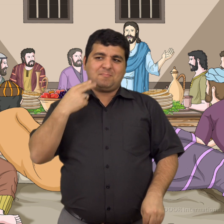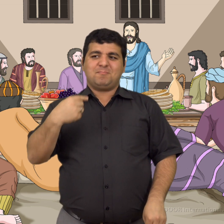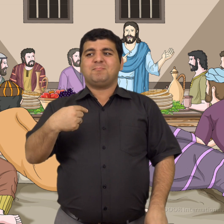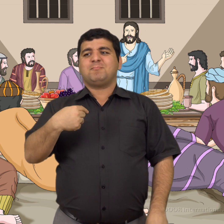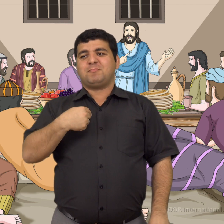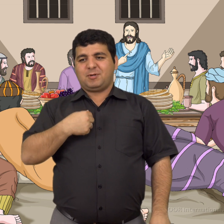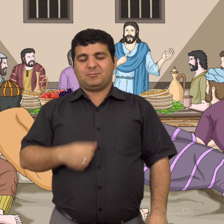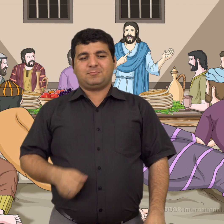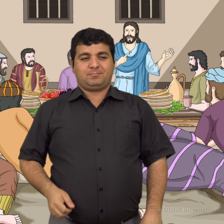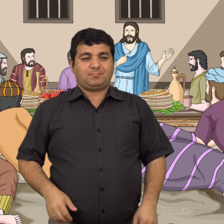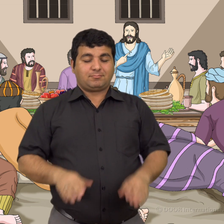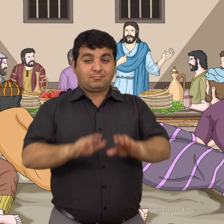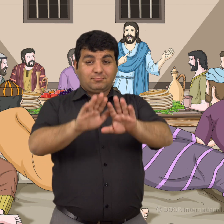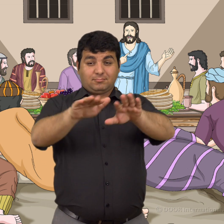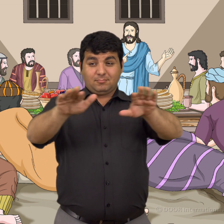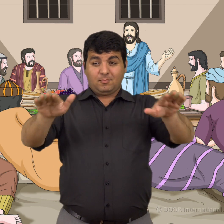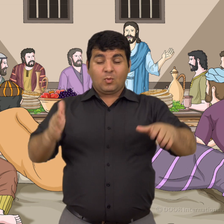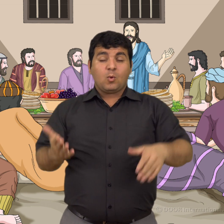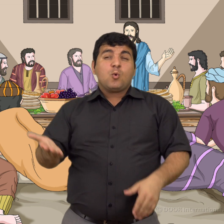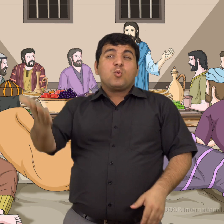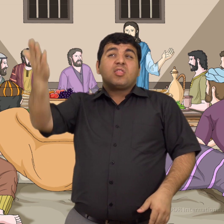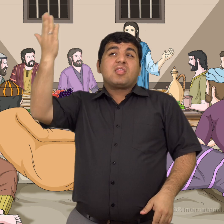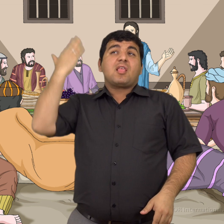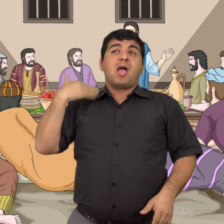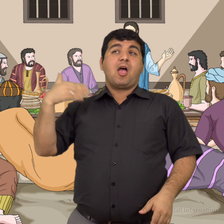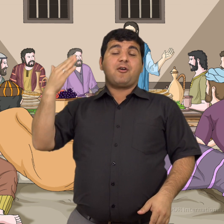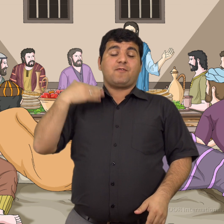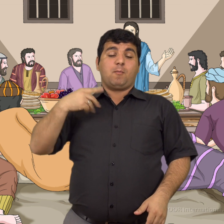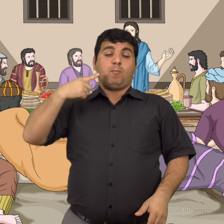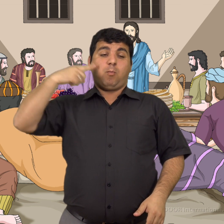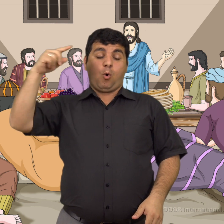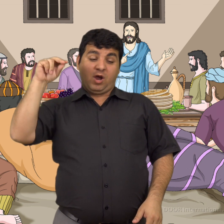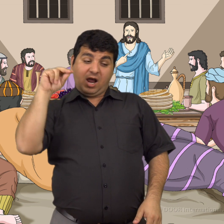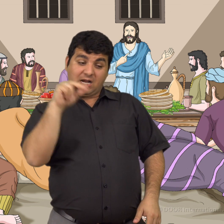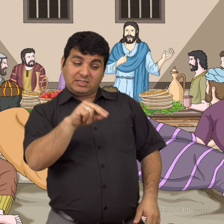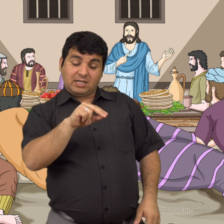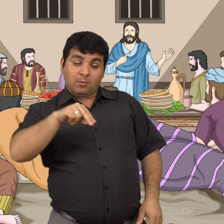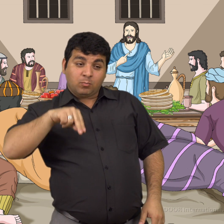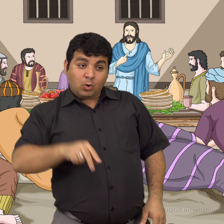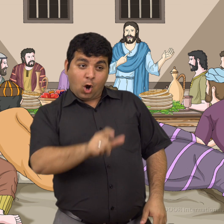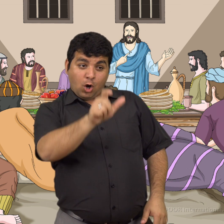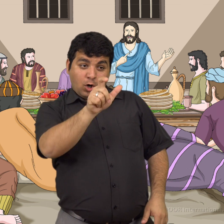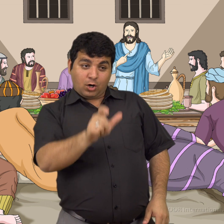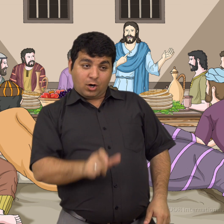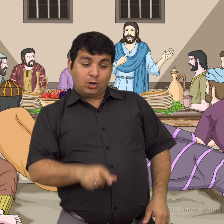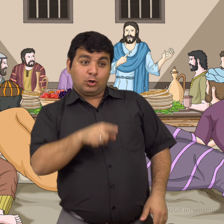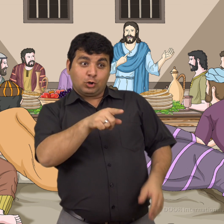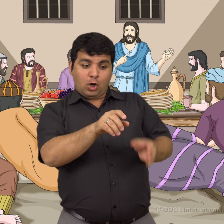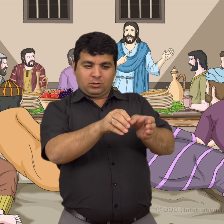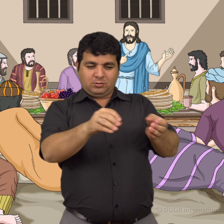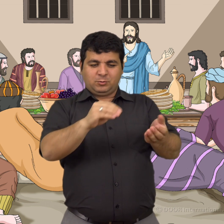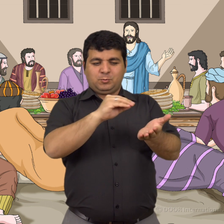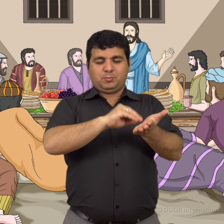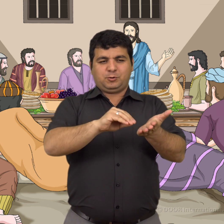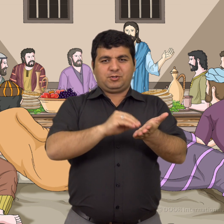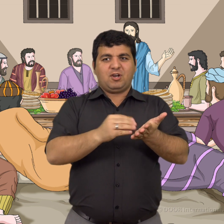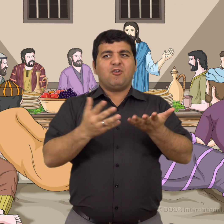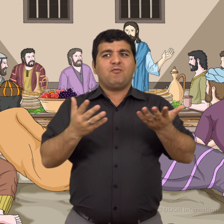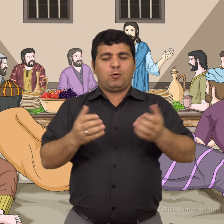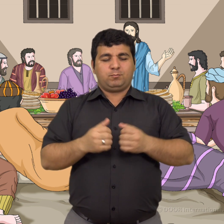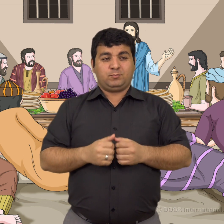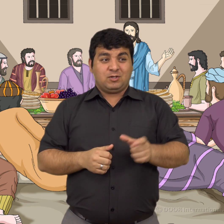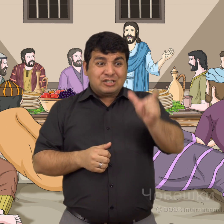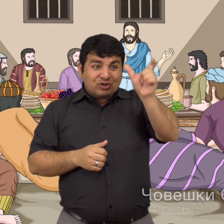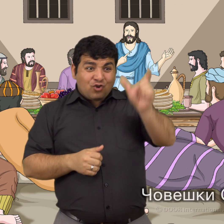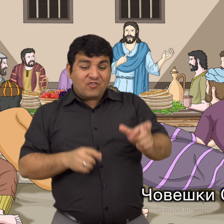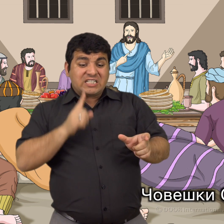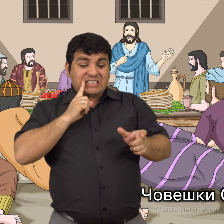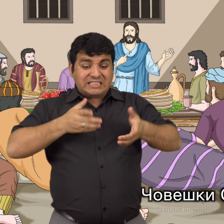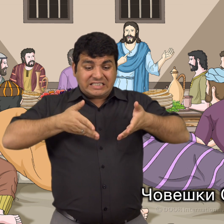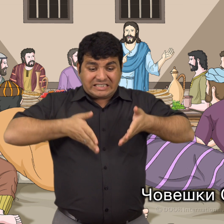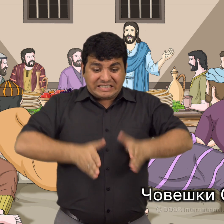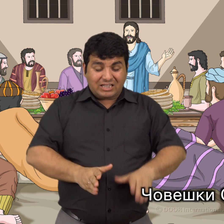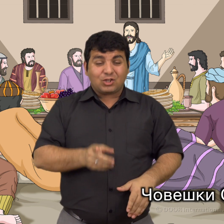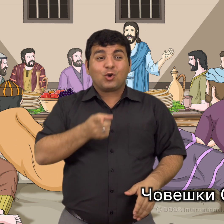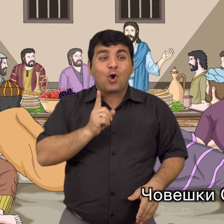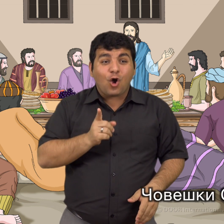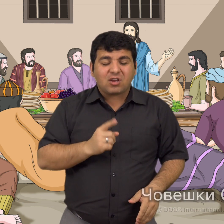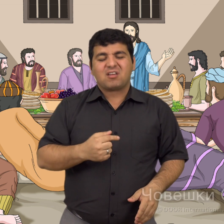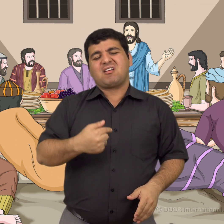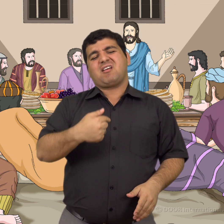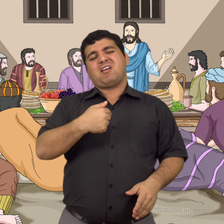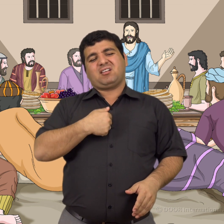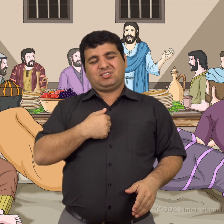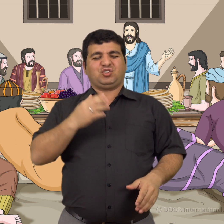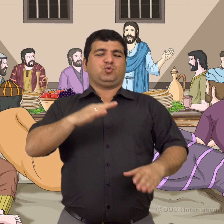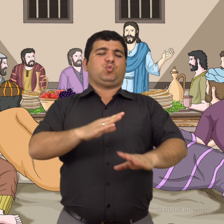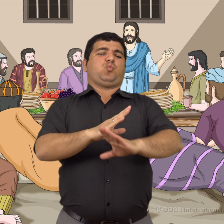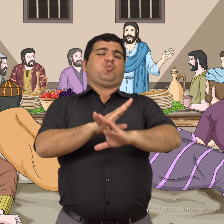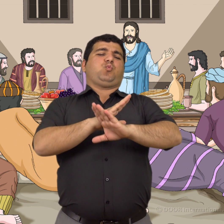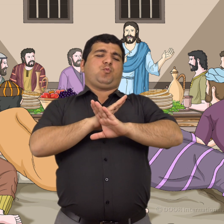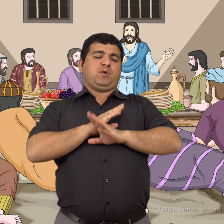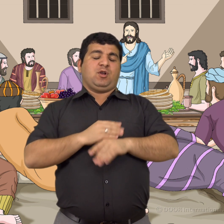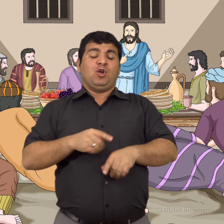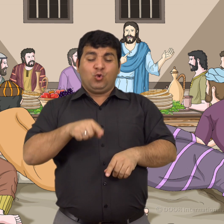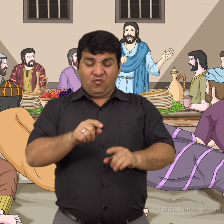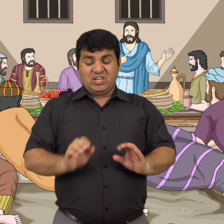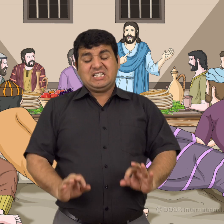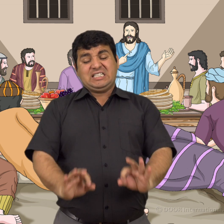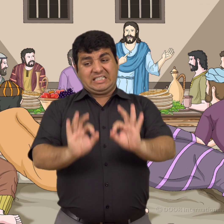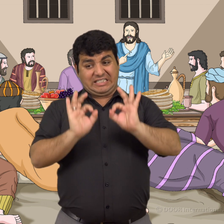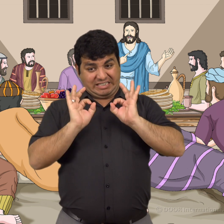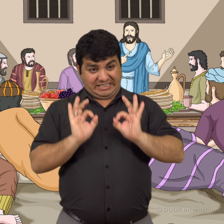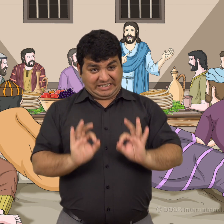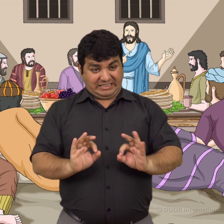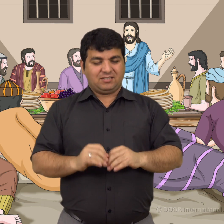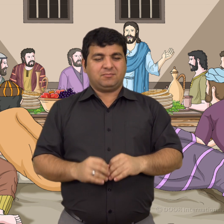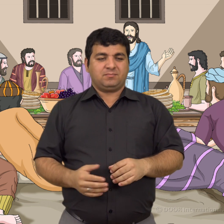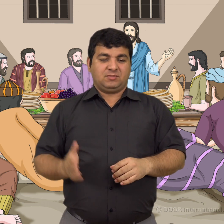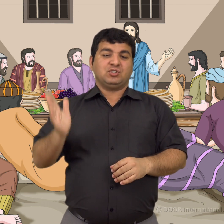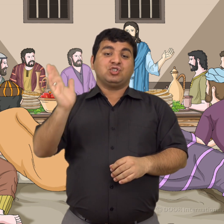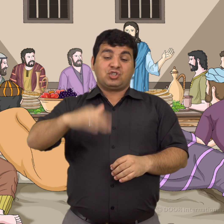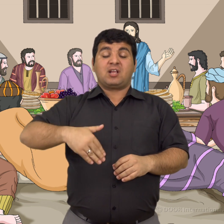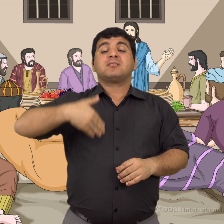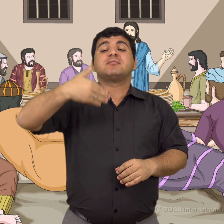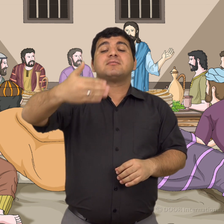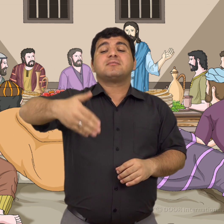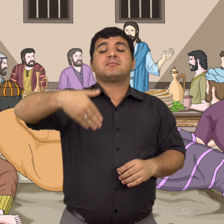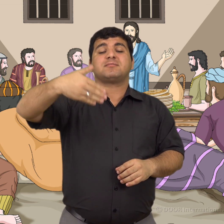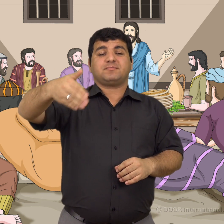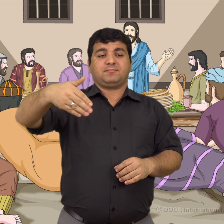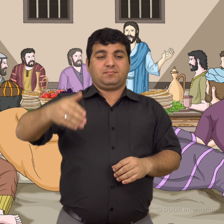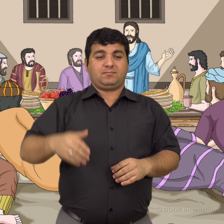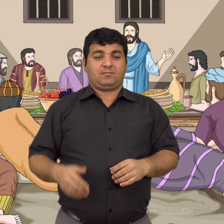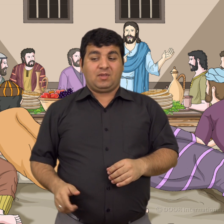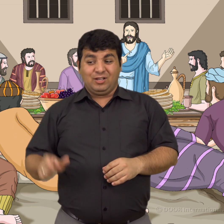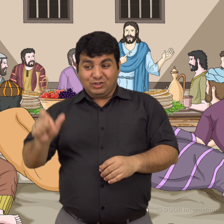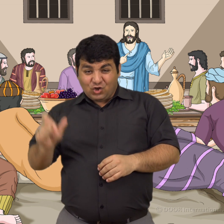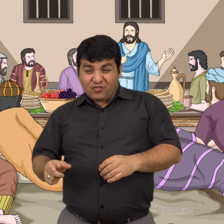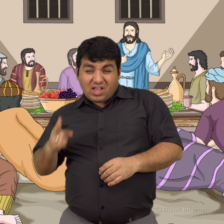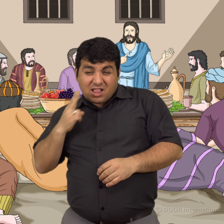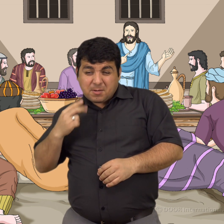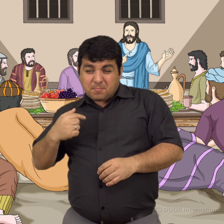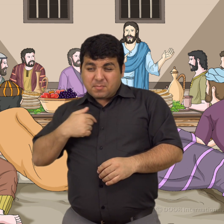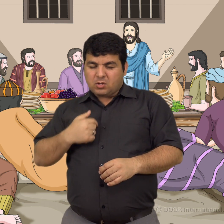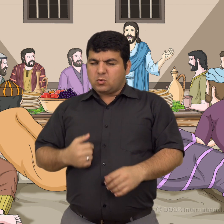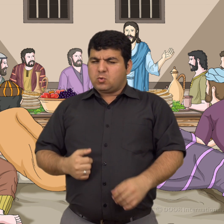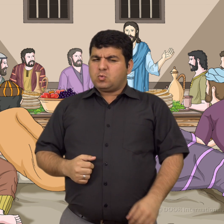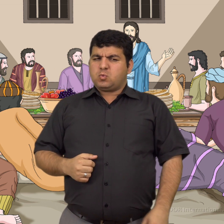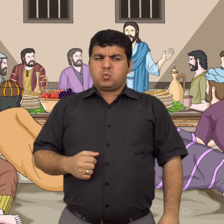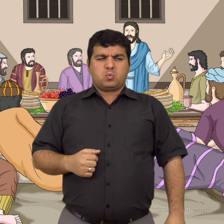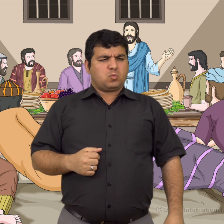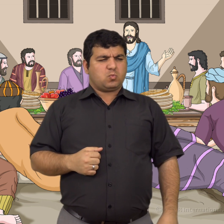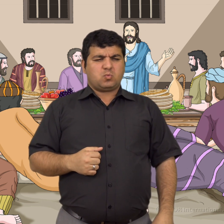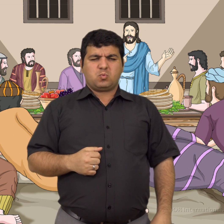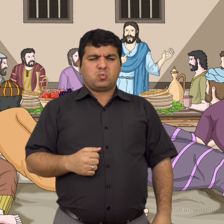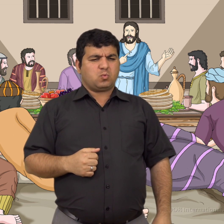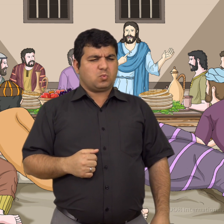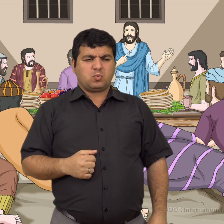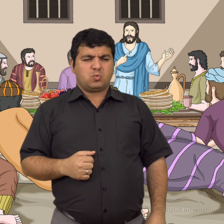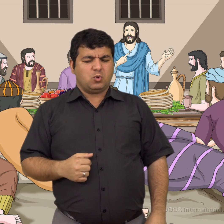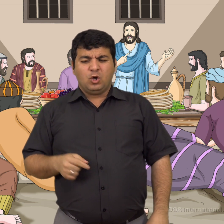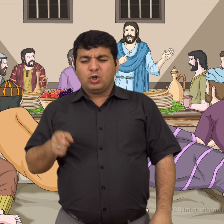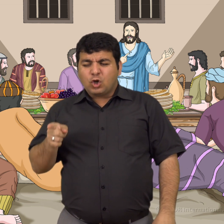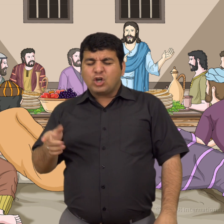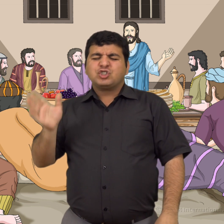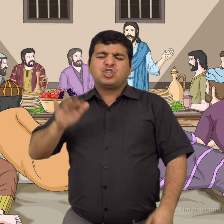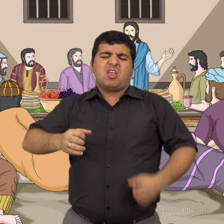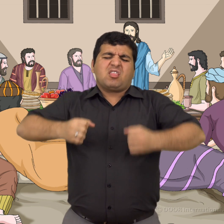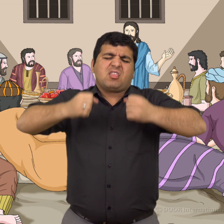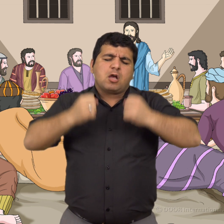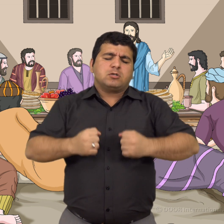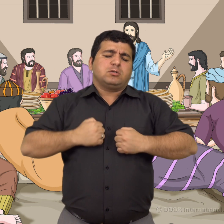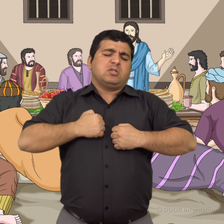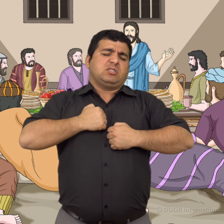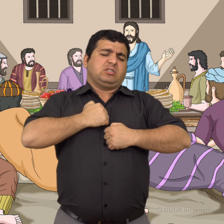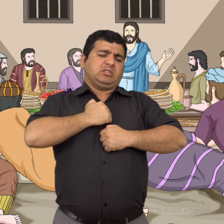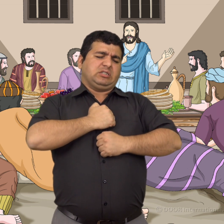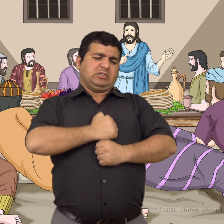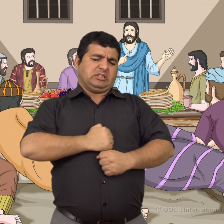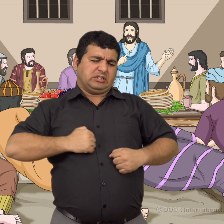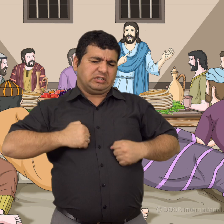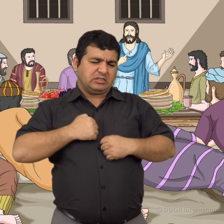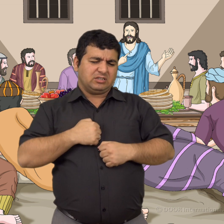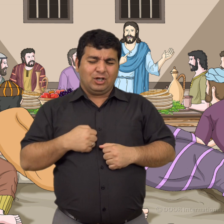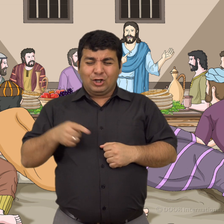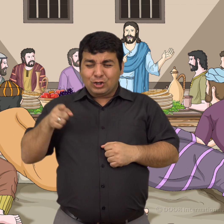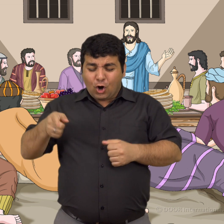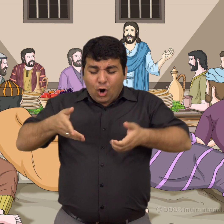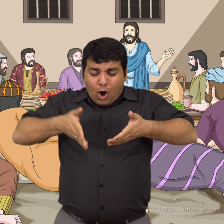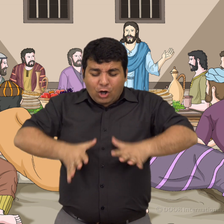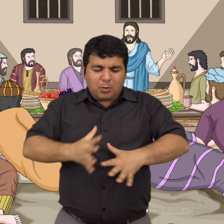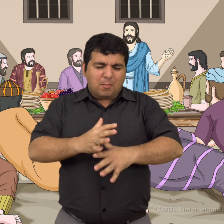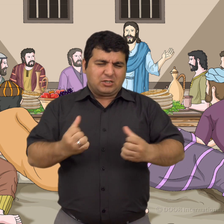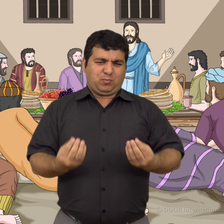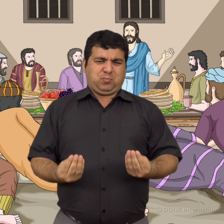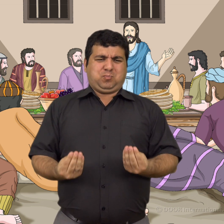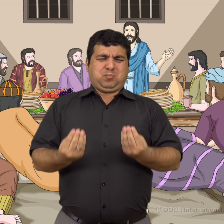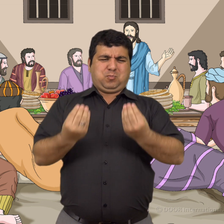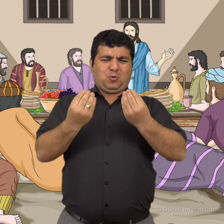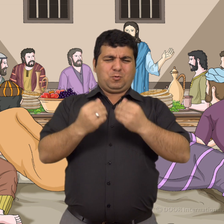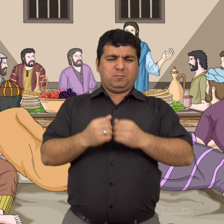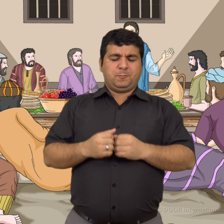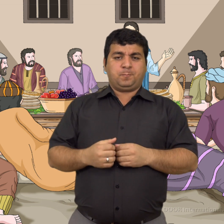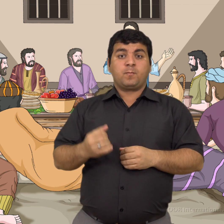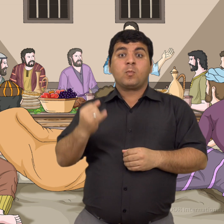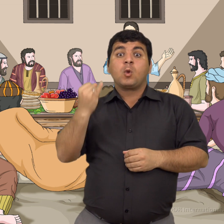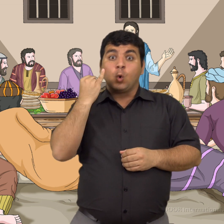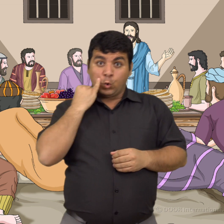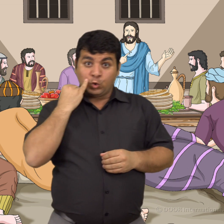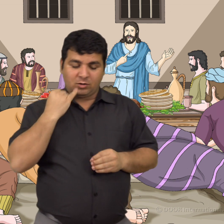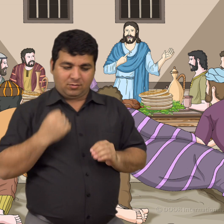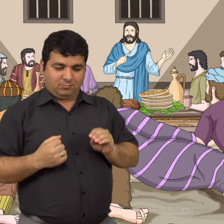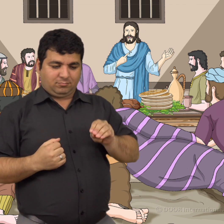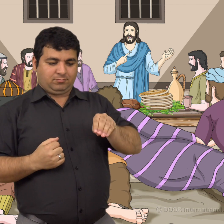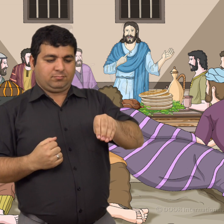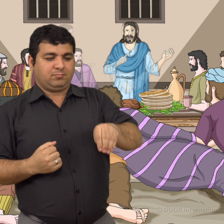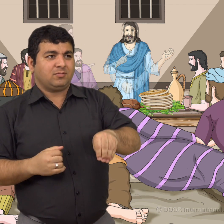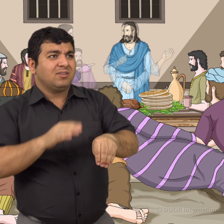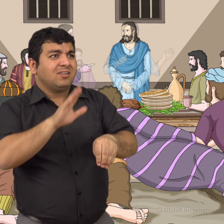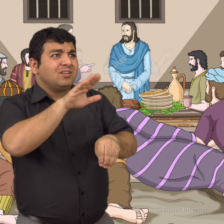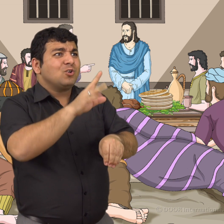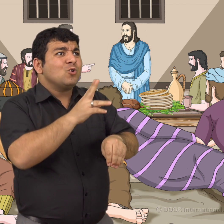The Son of Man will go just as it is written about Him, but woe to that man by whom He is betrayed. It would be better for him if he had not been born.”